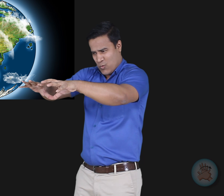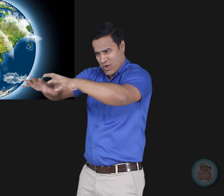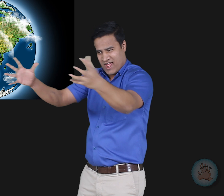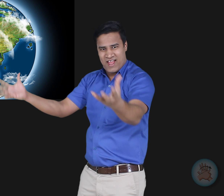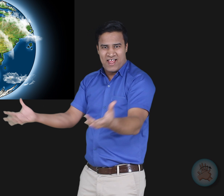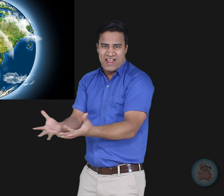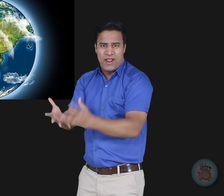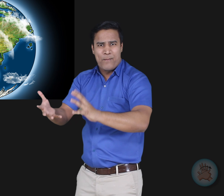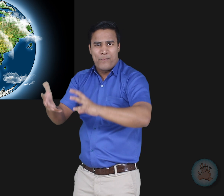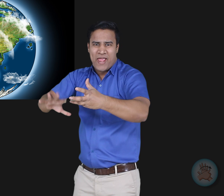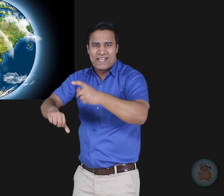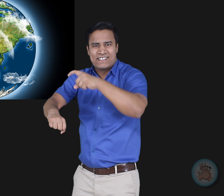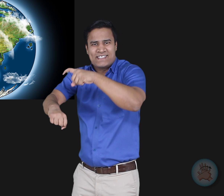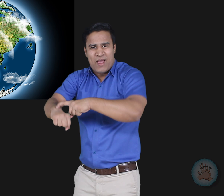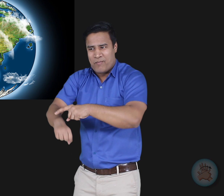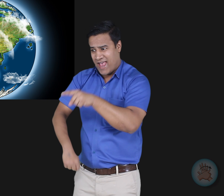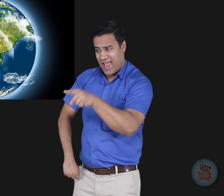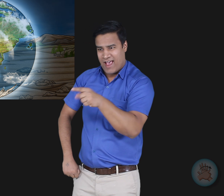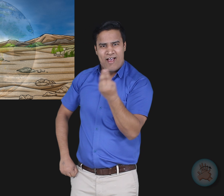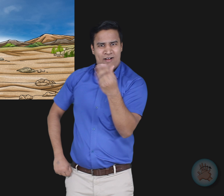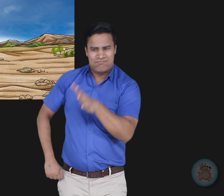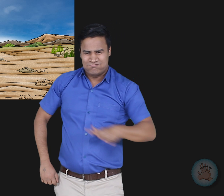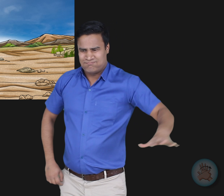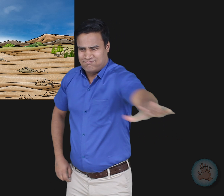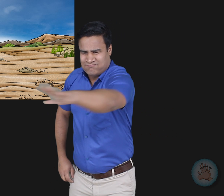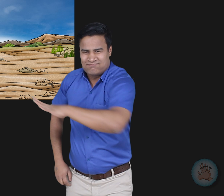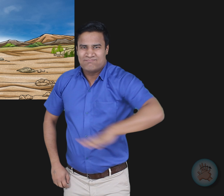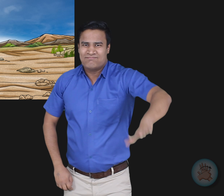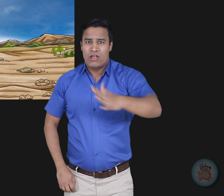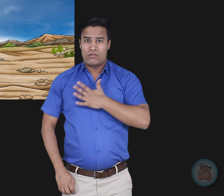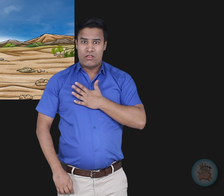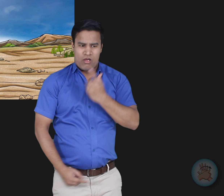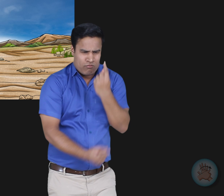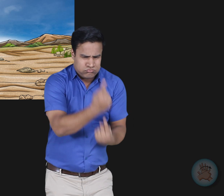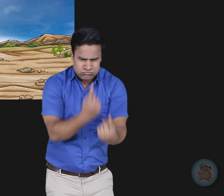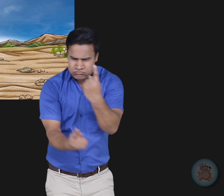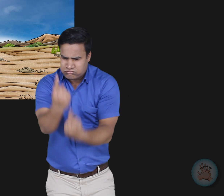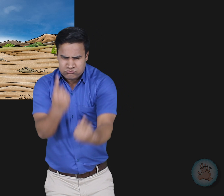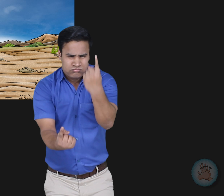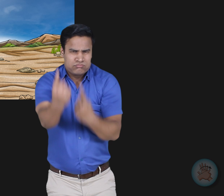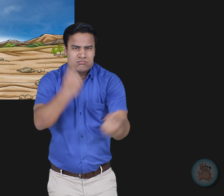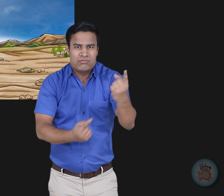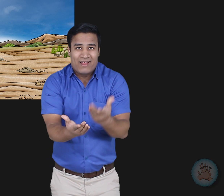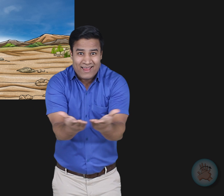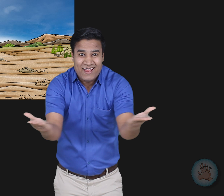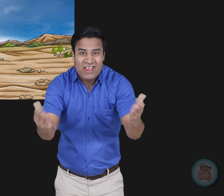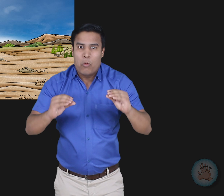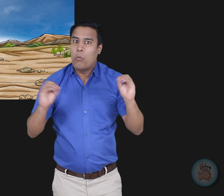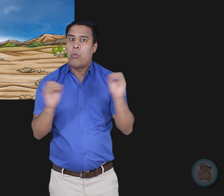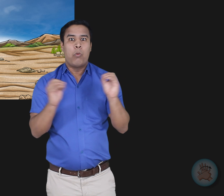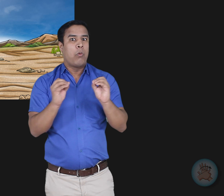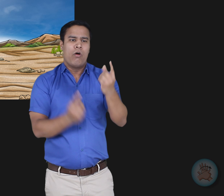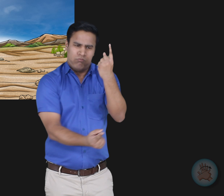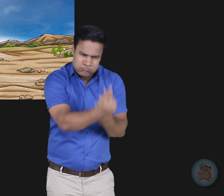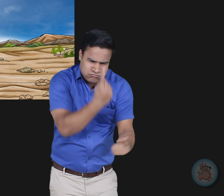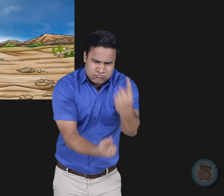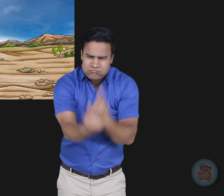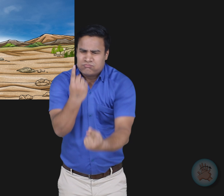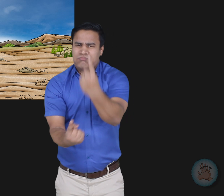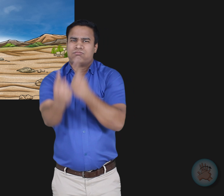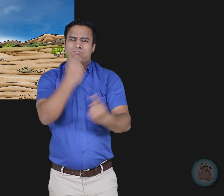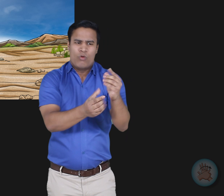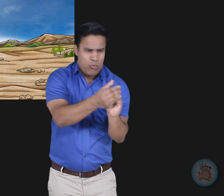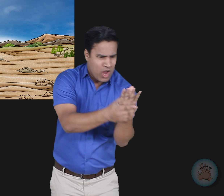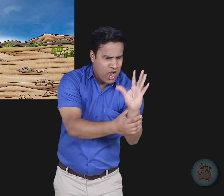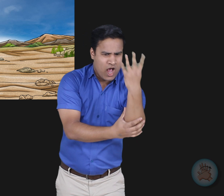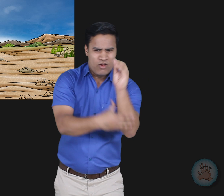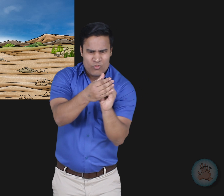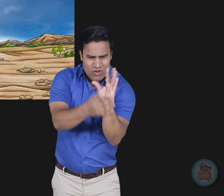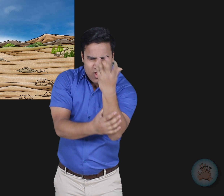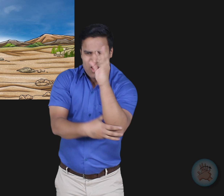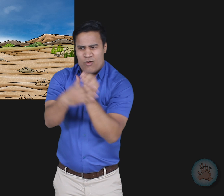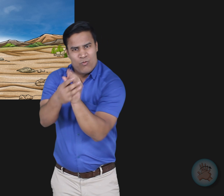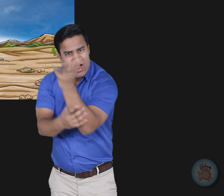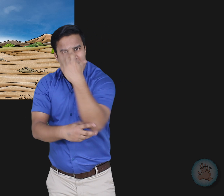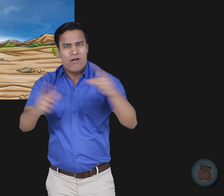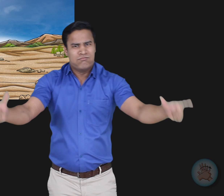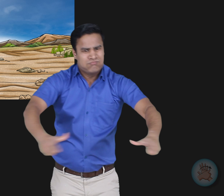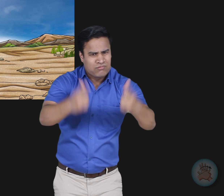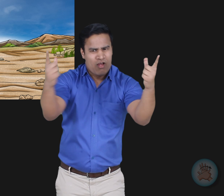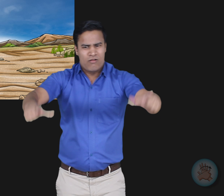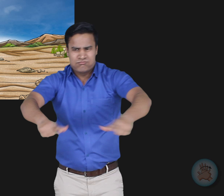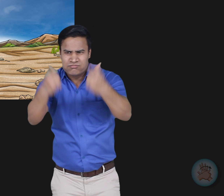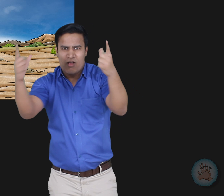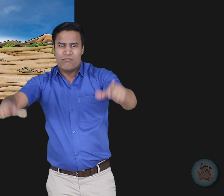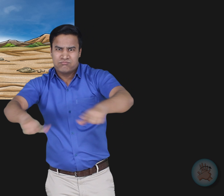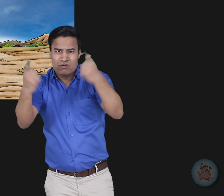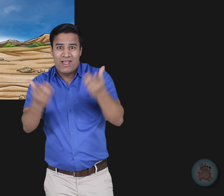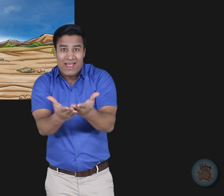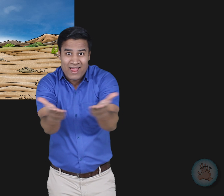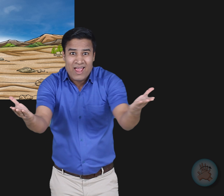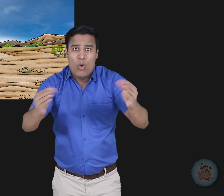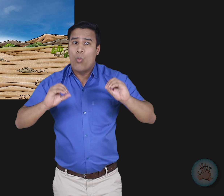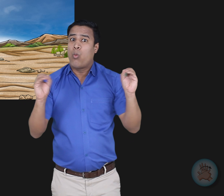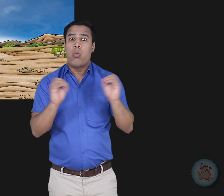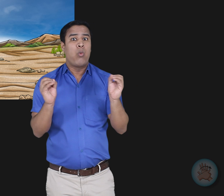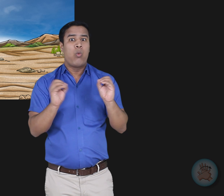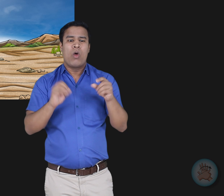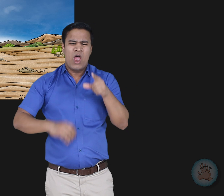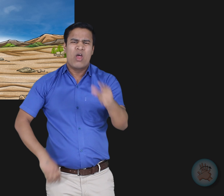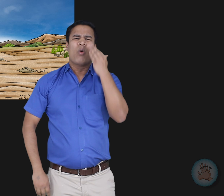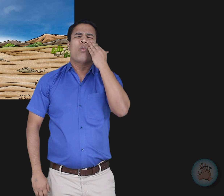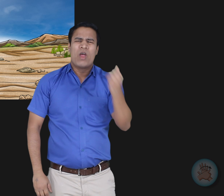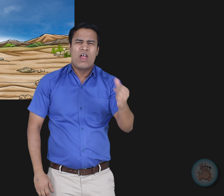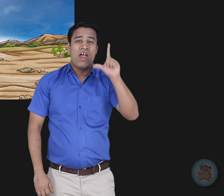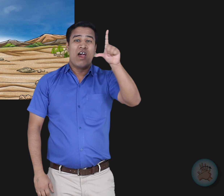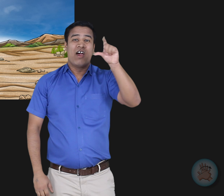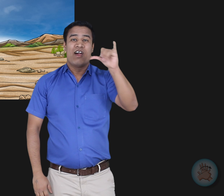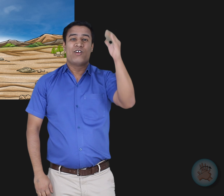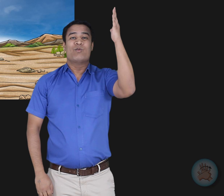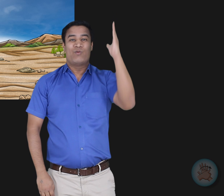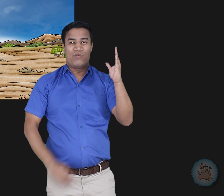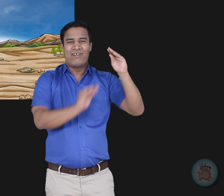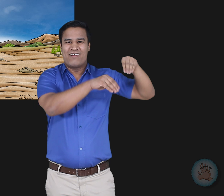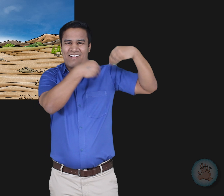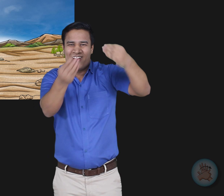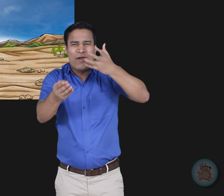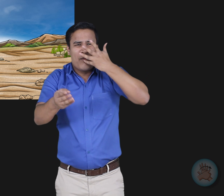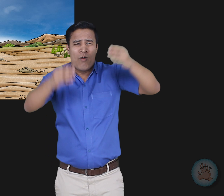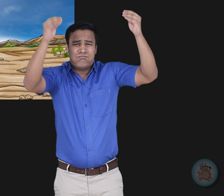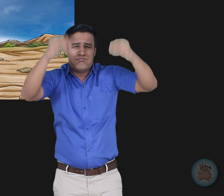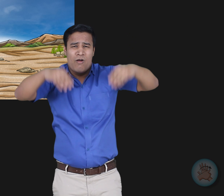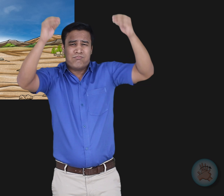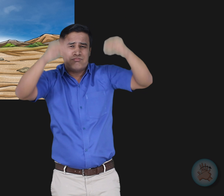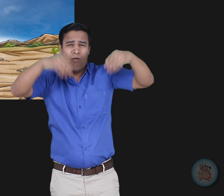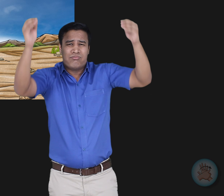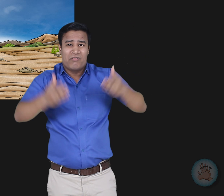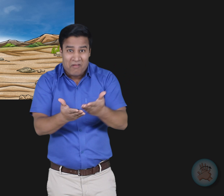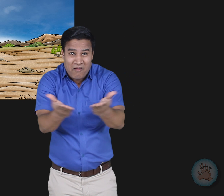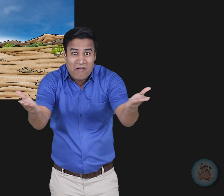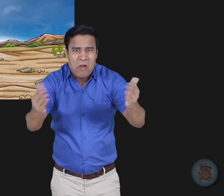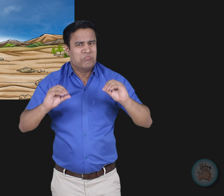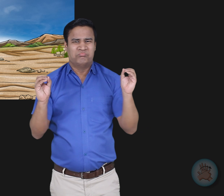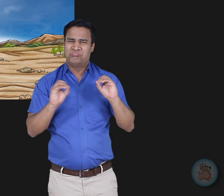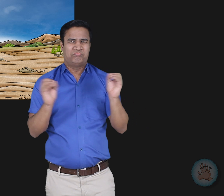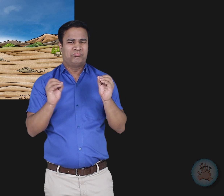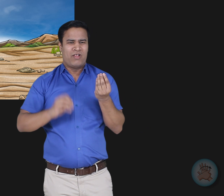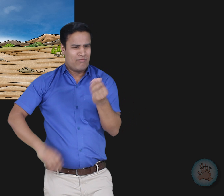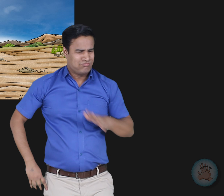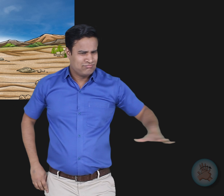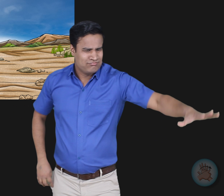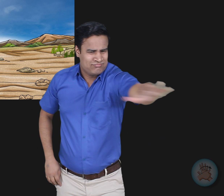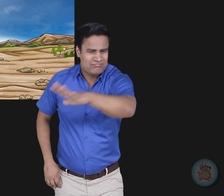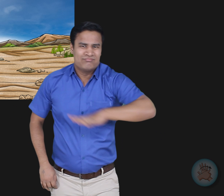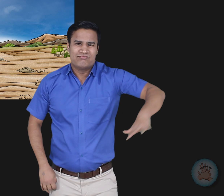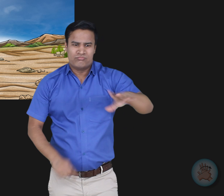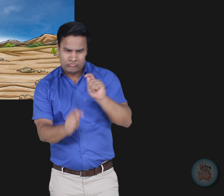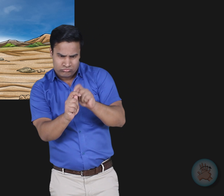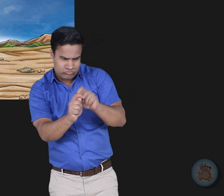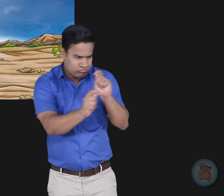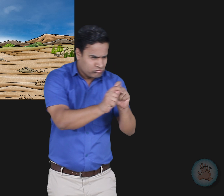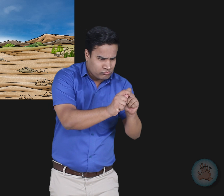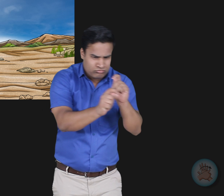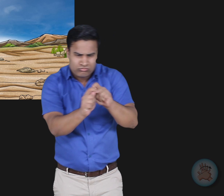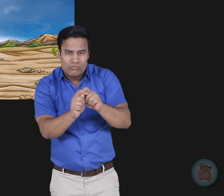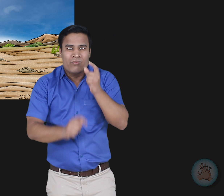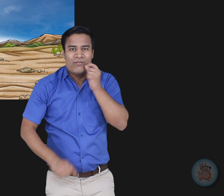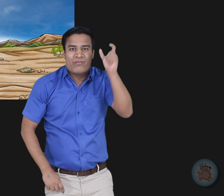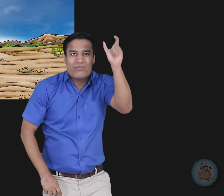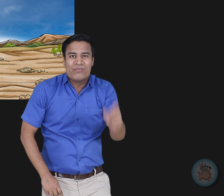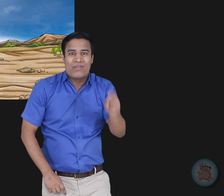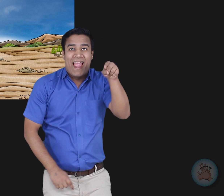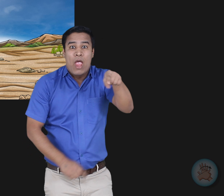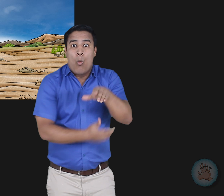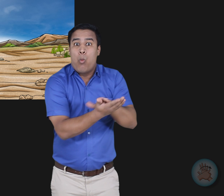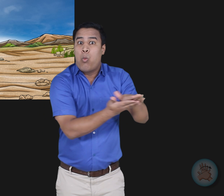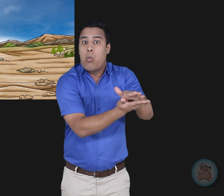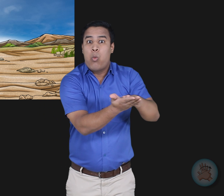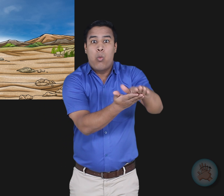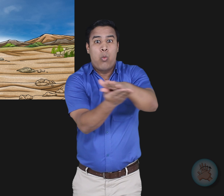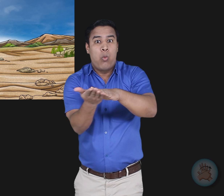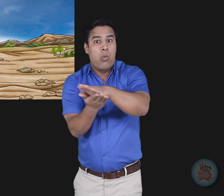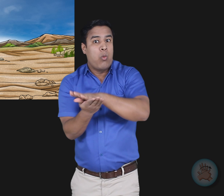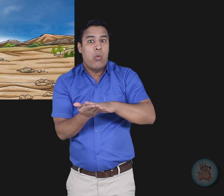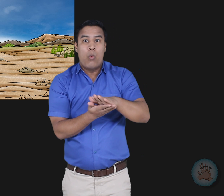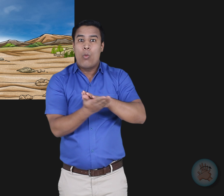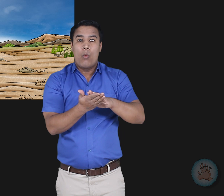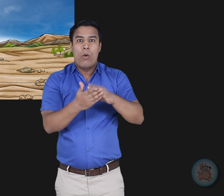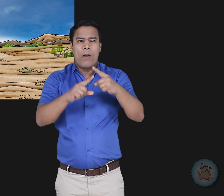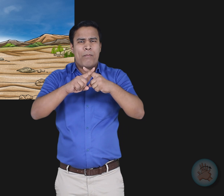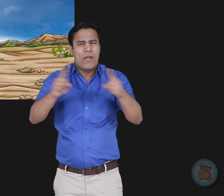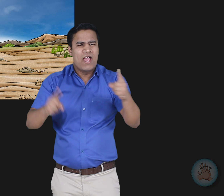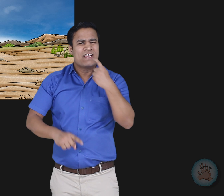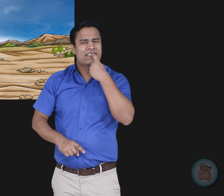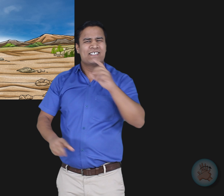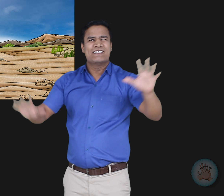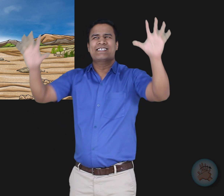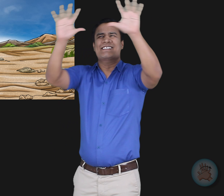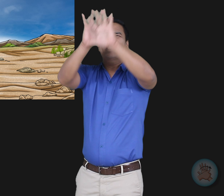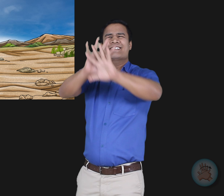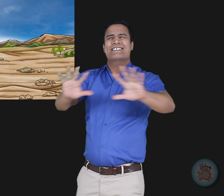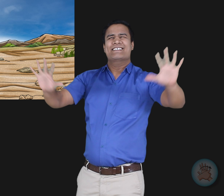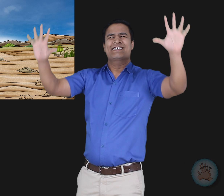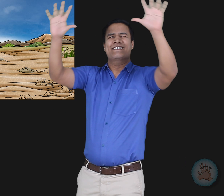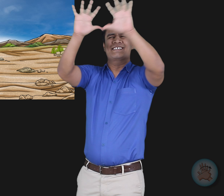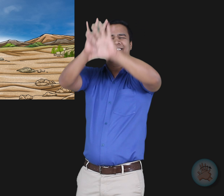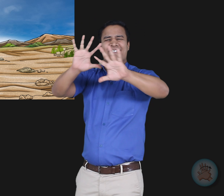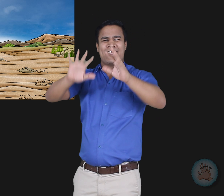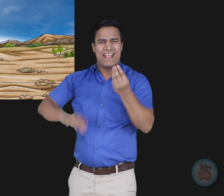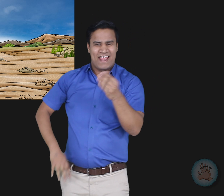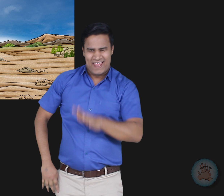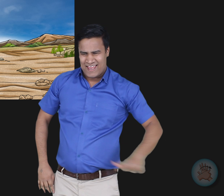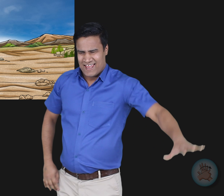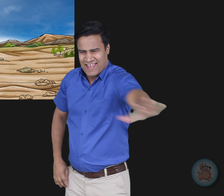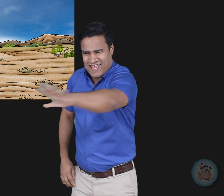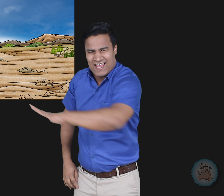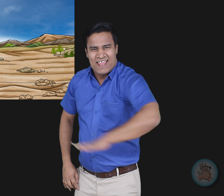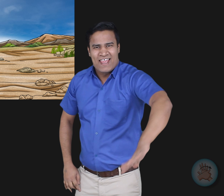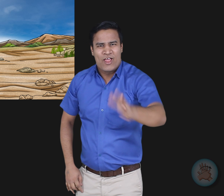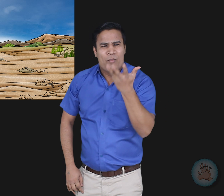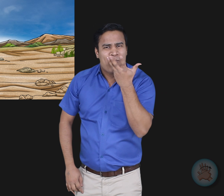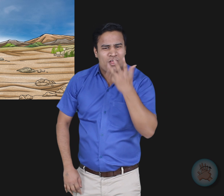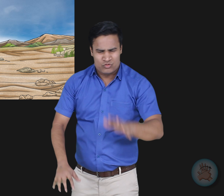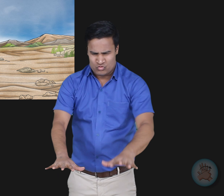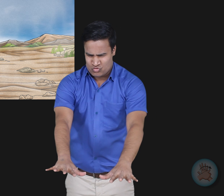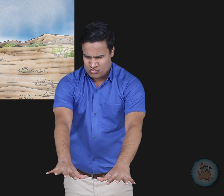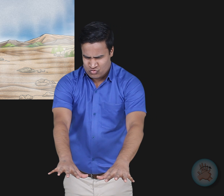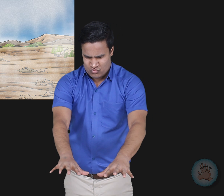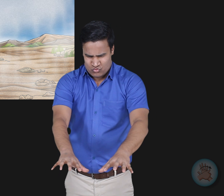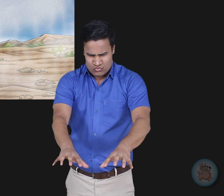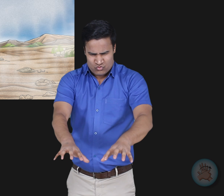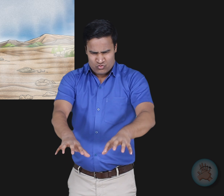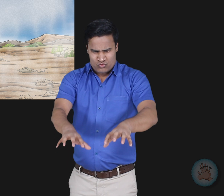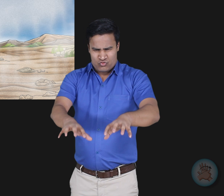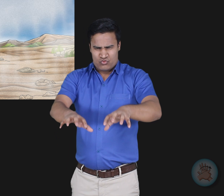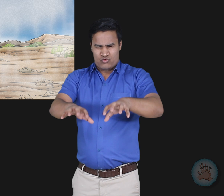Now no shrub of the field had yet appeared on the earth, nor had any plant of the field sprouted;